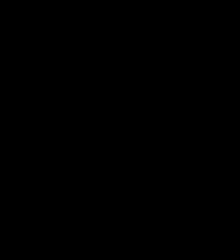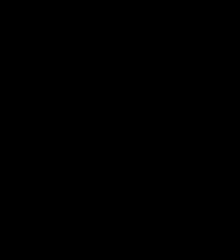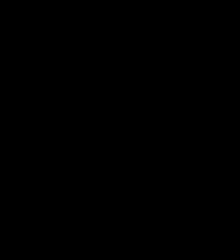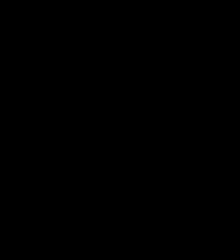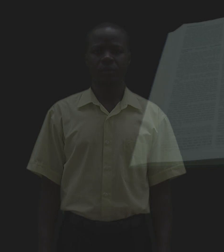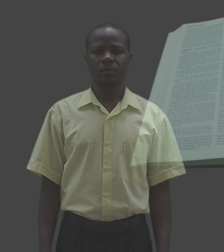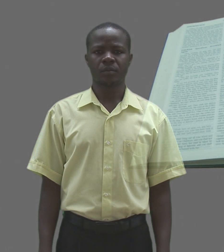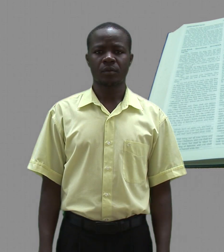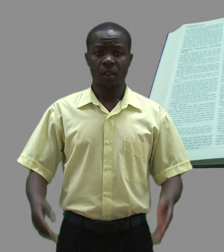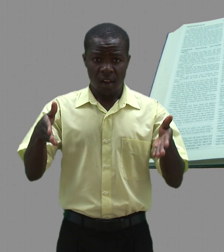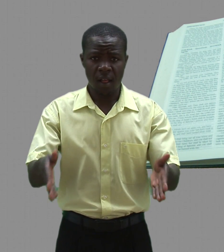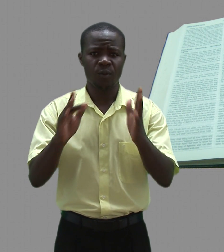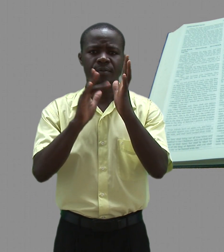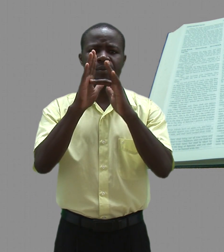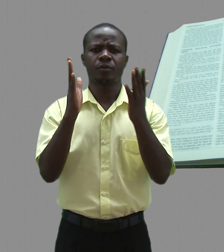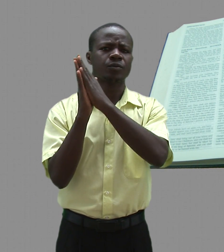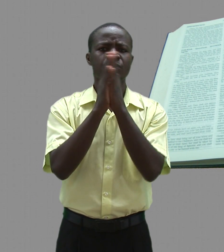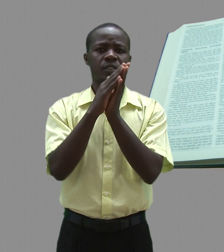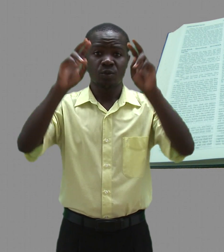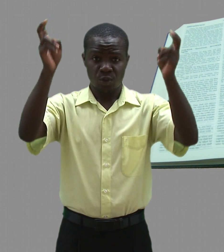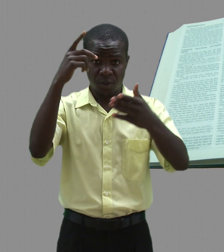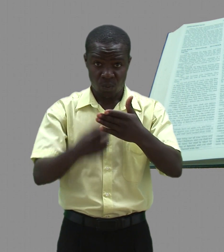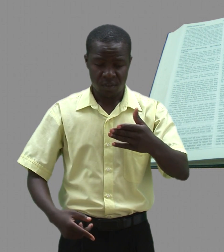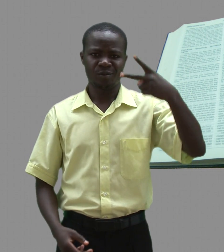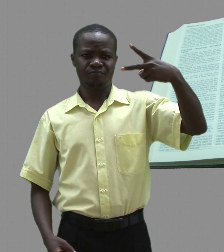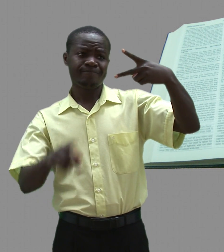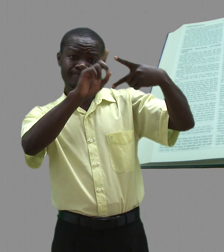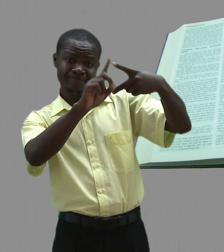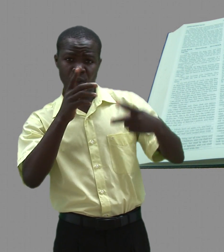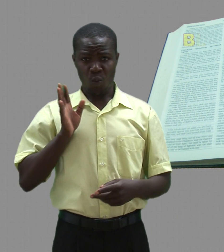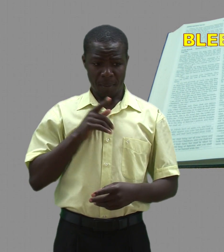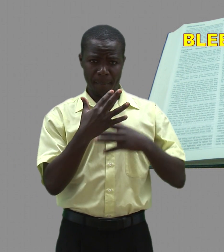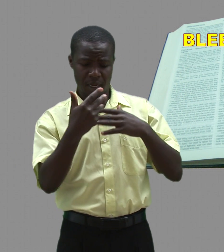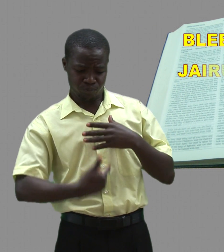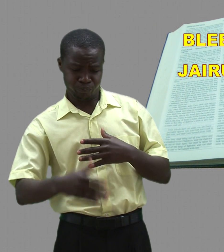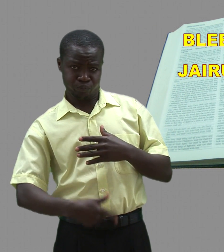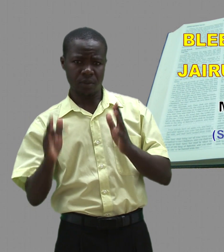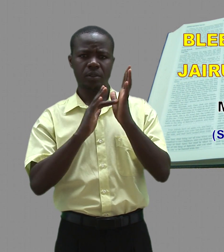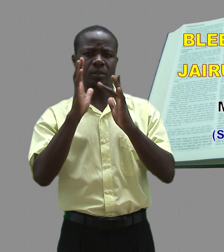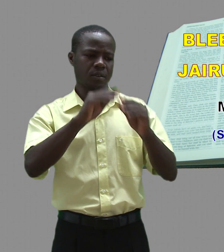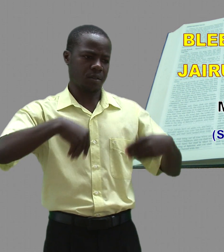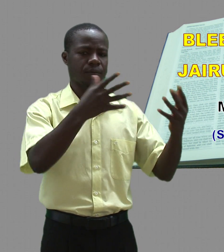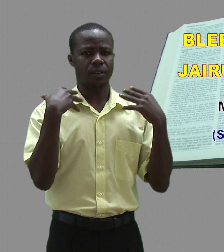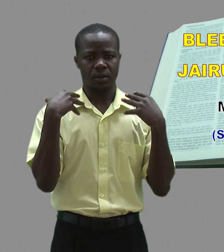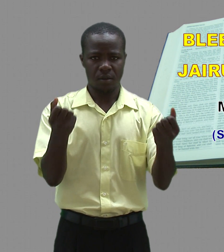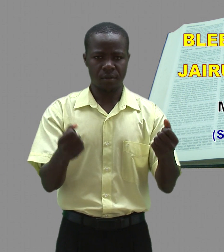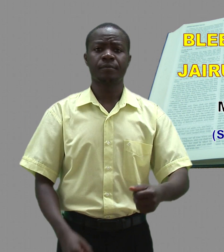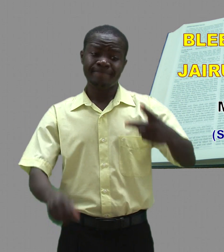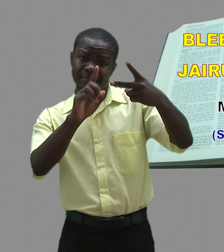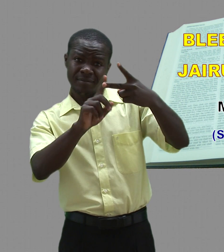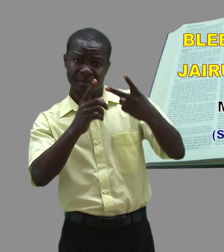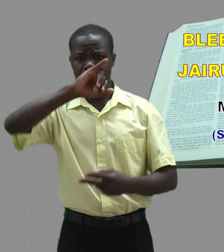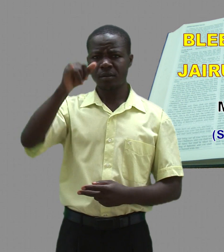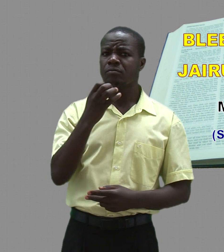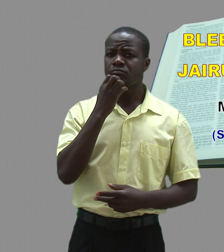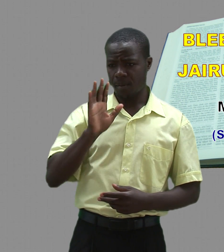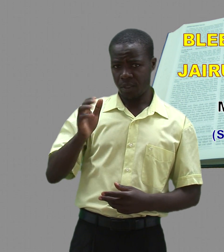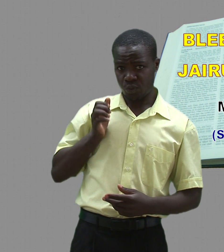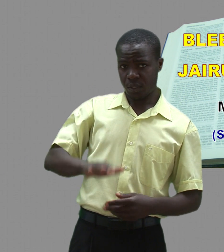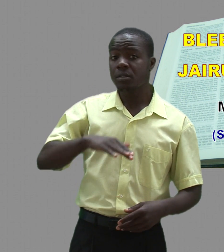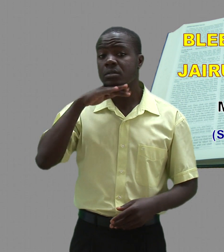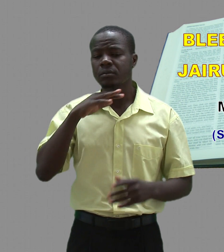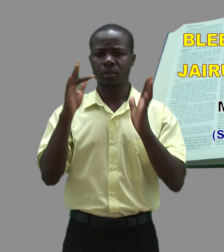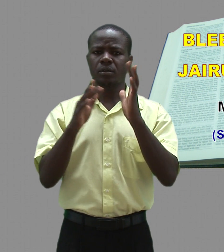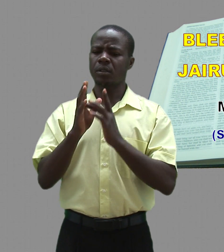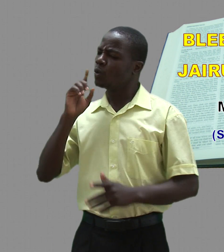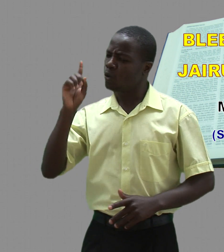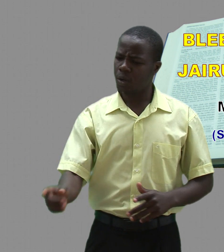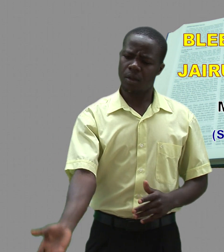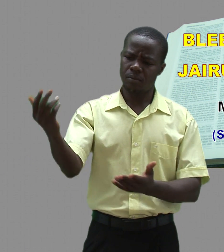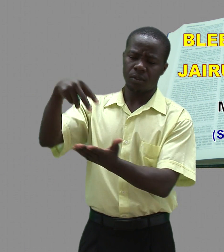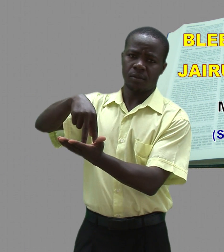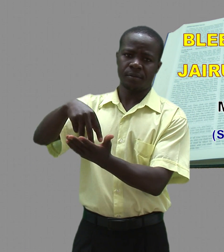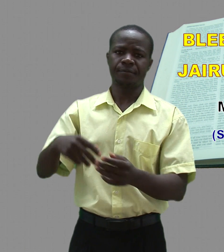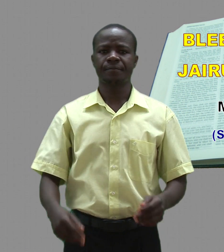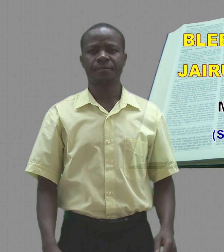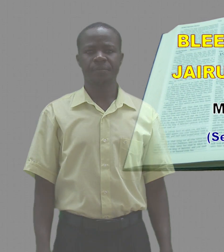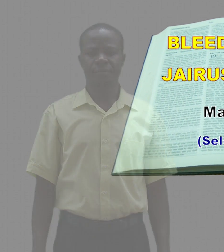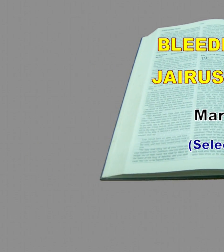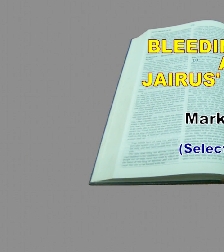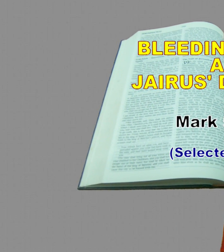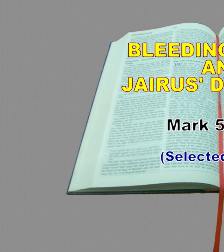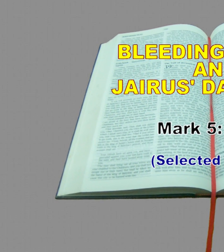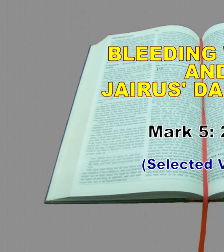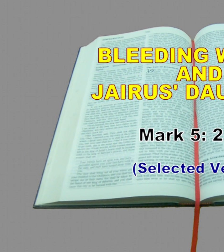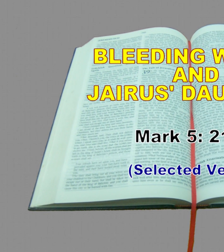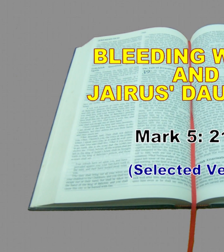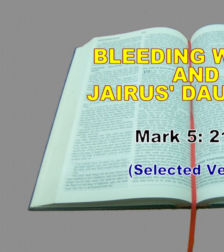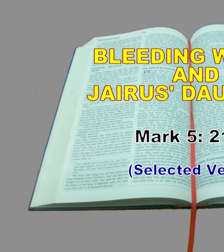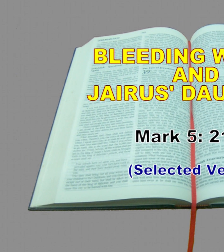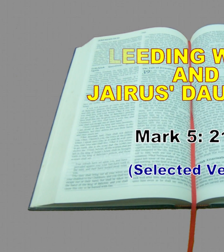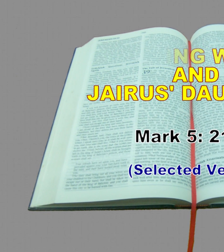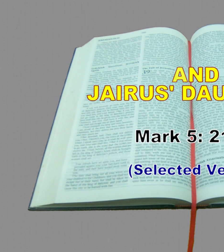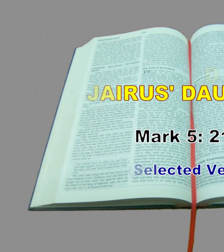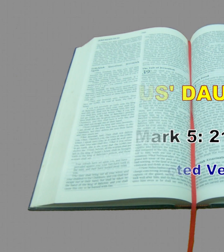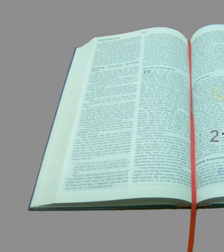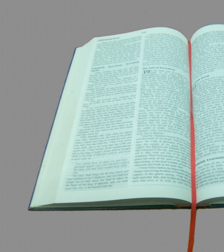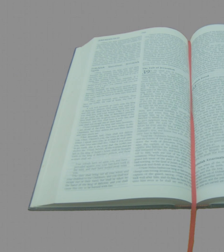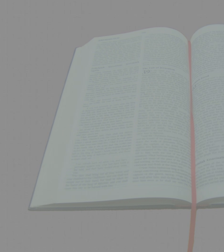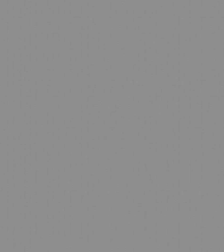Bleeding woman and Jairus' daughter